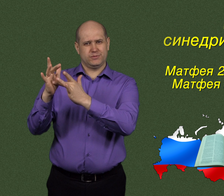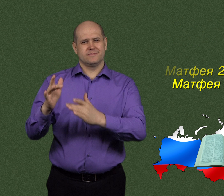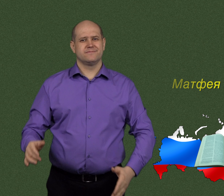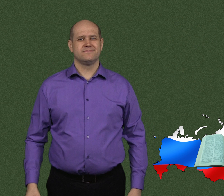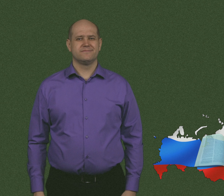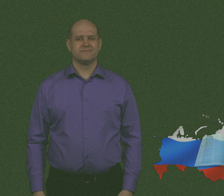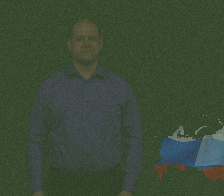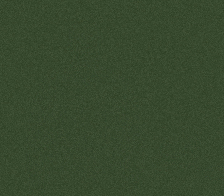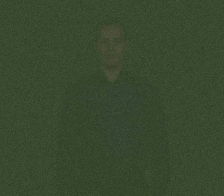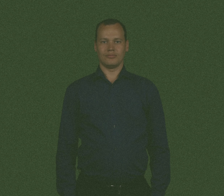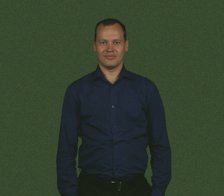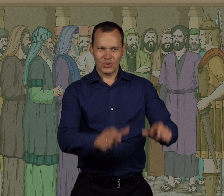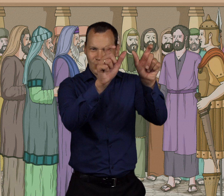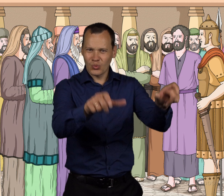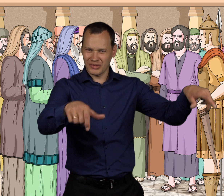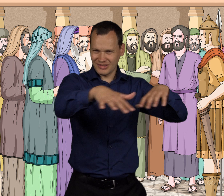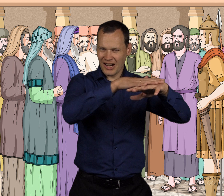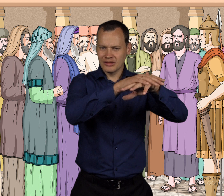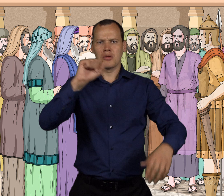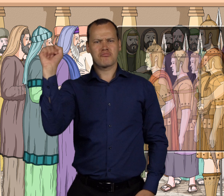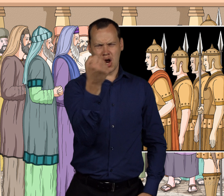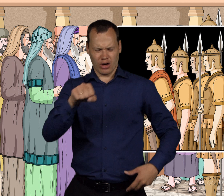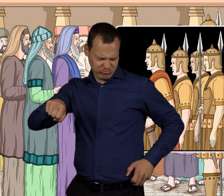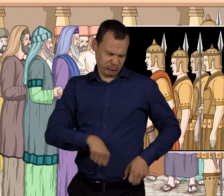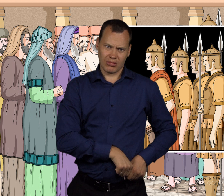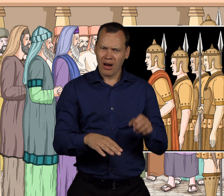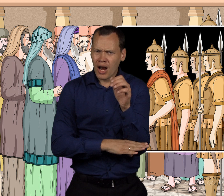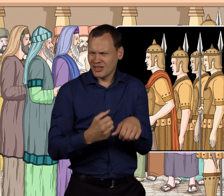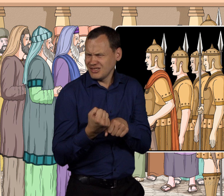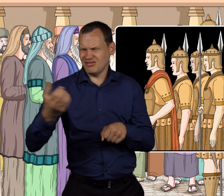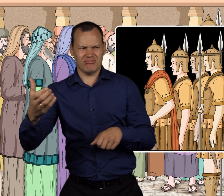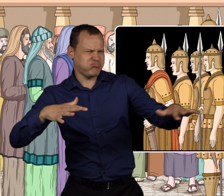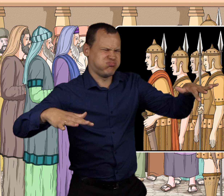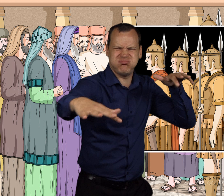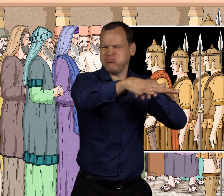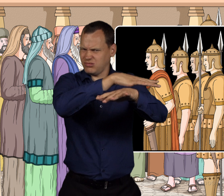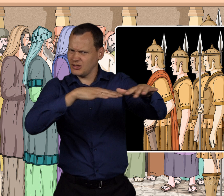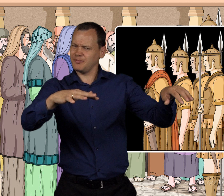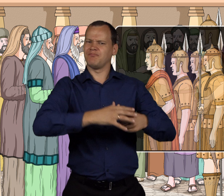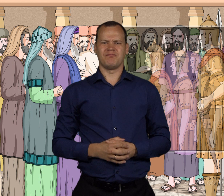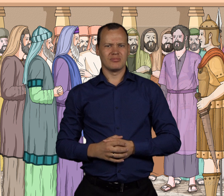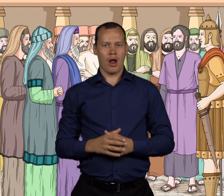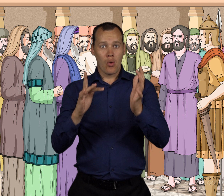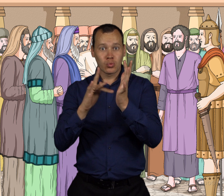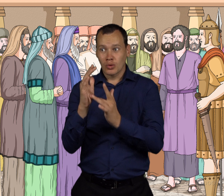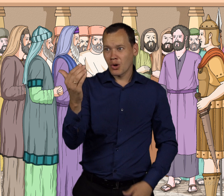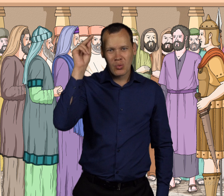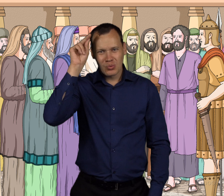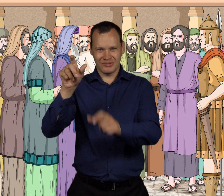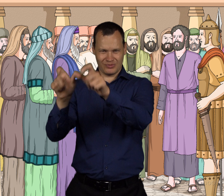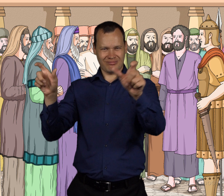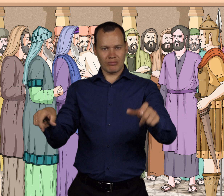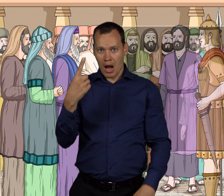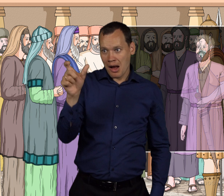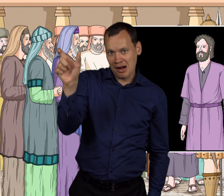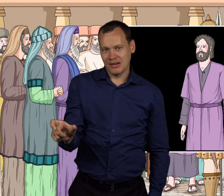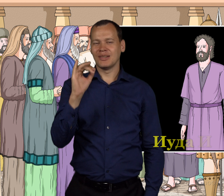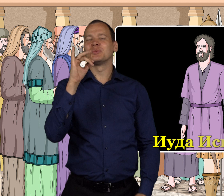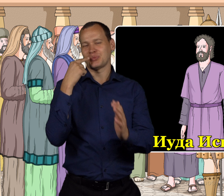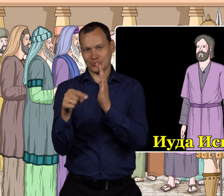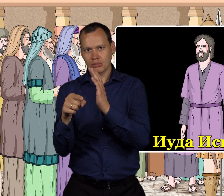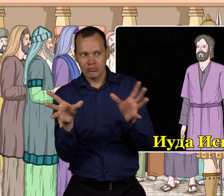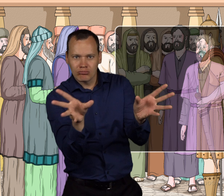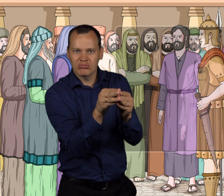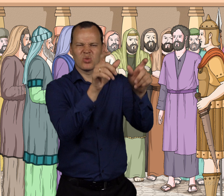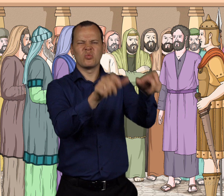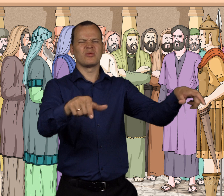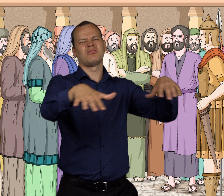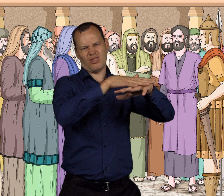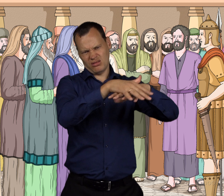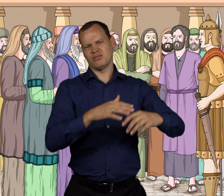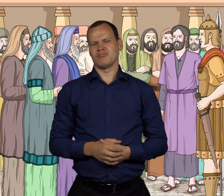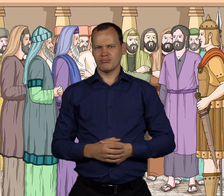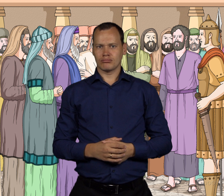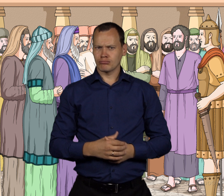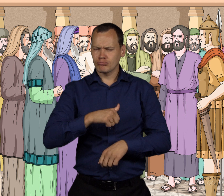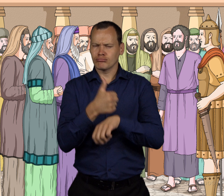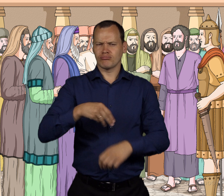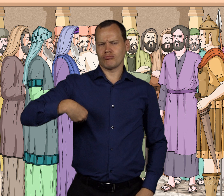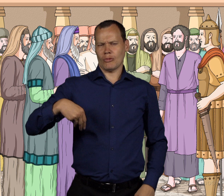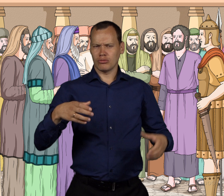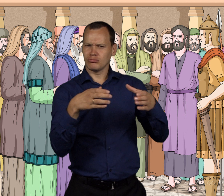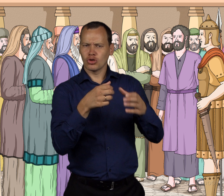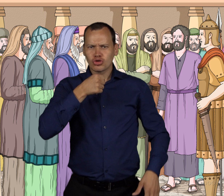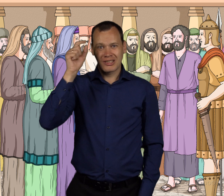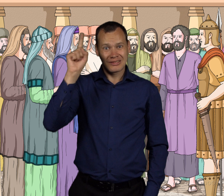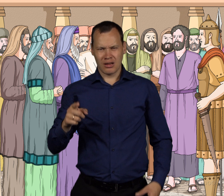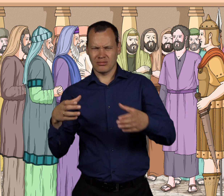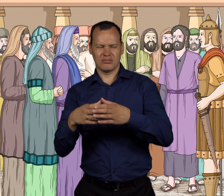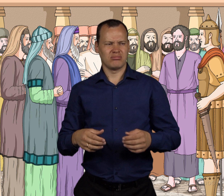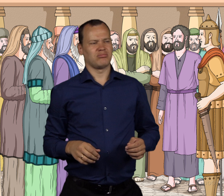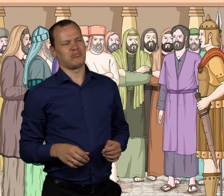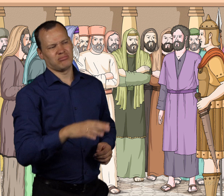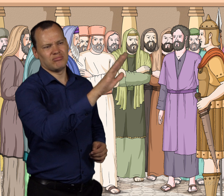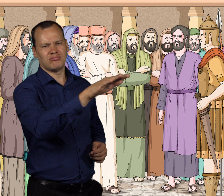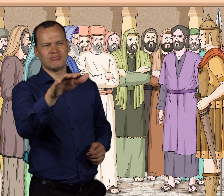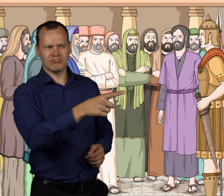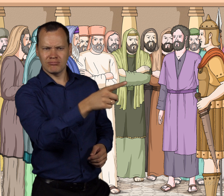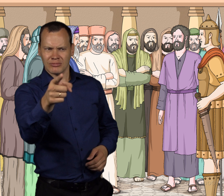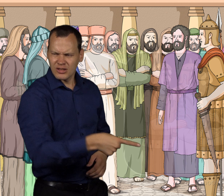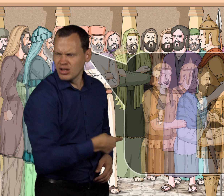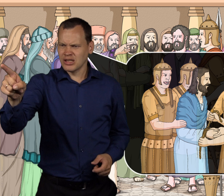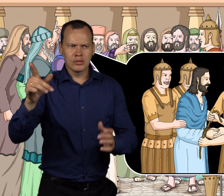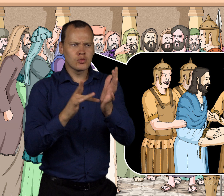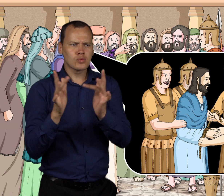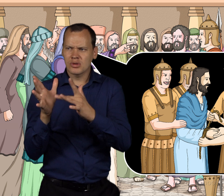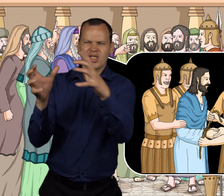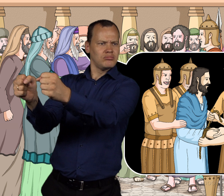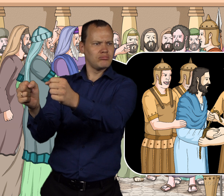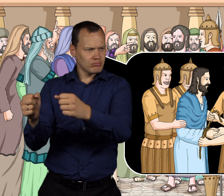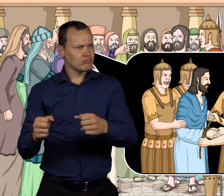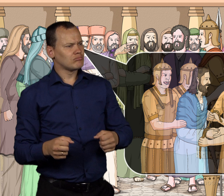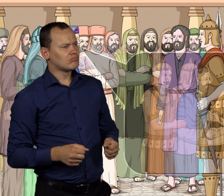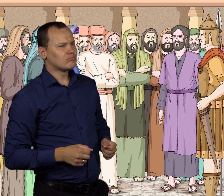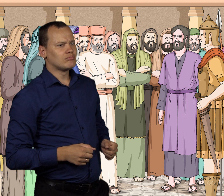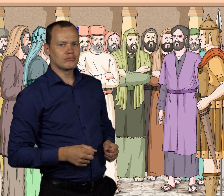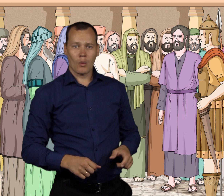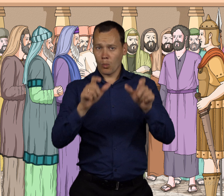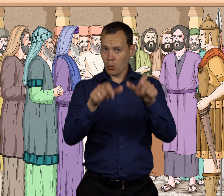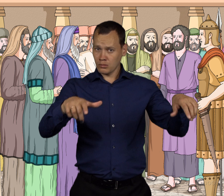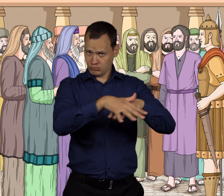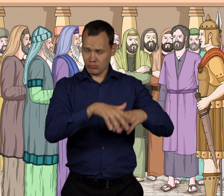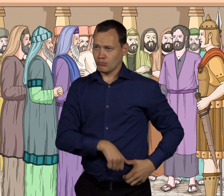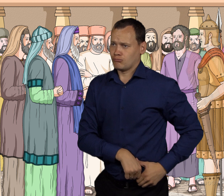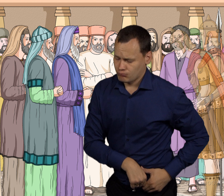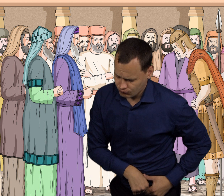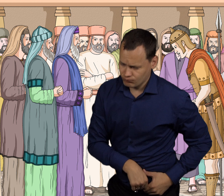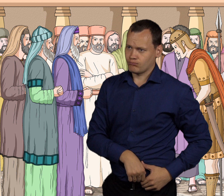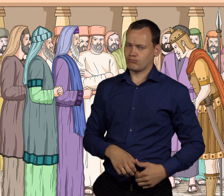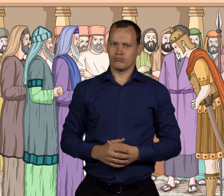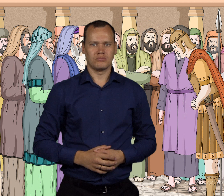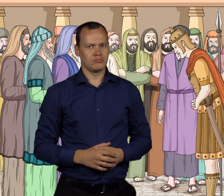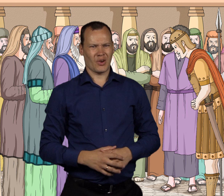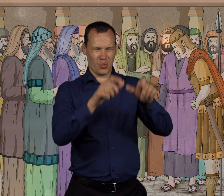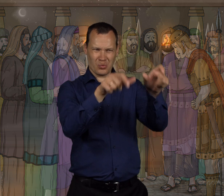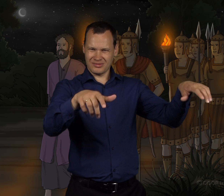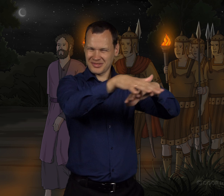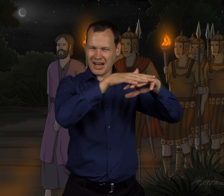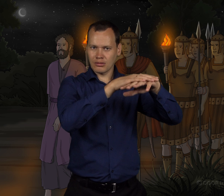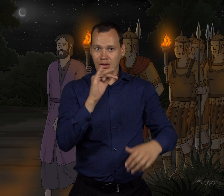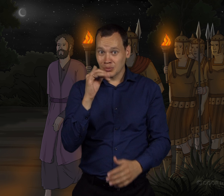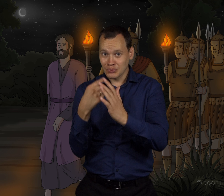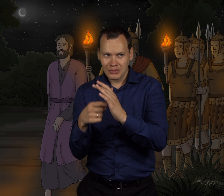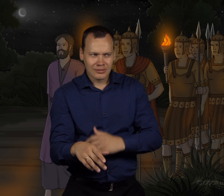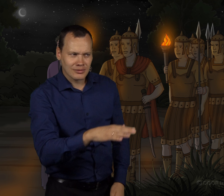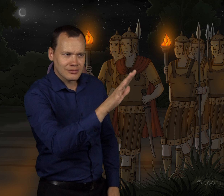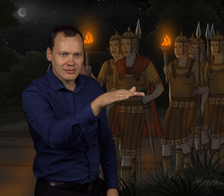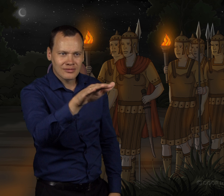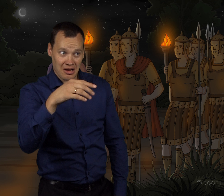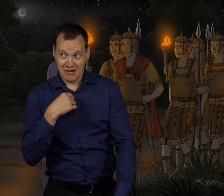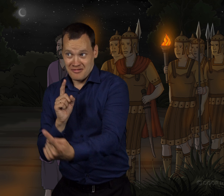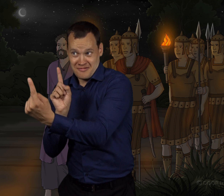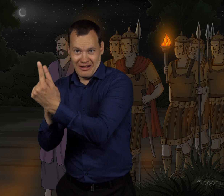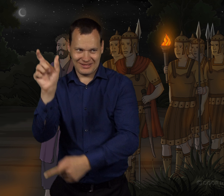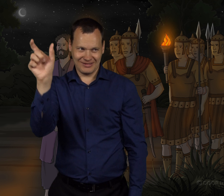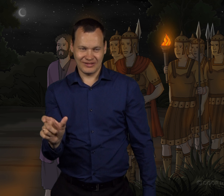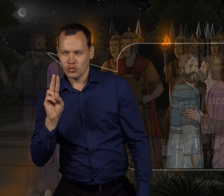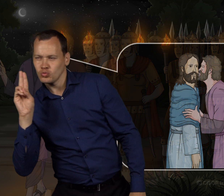While Jesus was still speaking, Judas, one of the Twelve, arrived, accompanied by a large crowd armed with swords and clubs, sent from the chief priests and elders of the people.